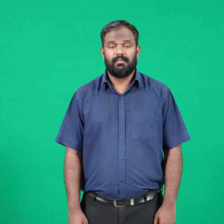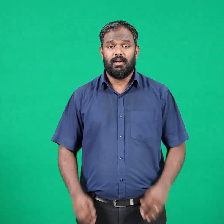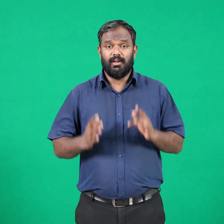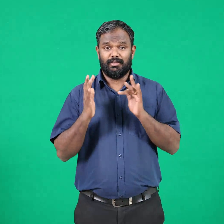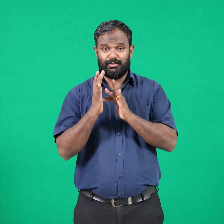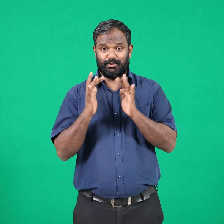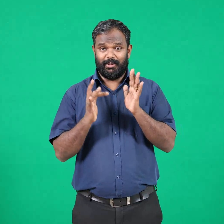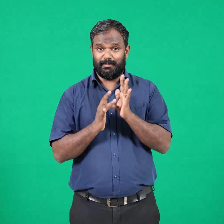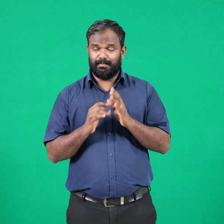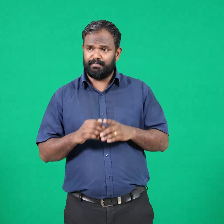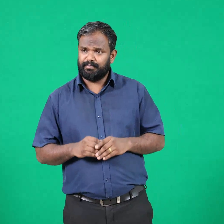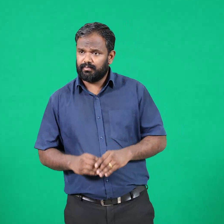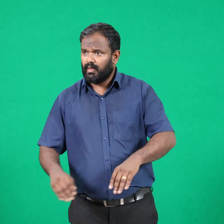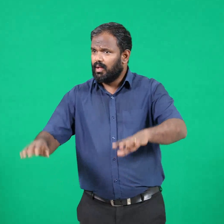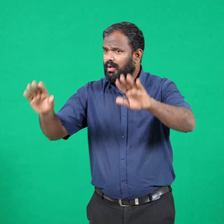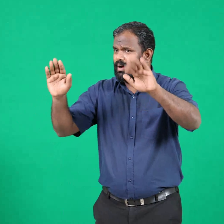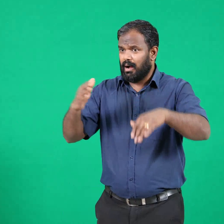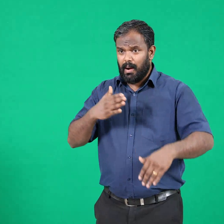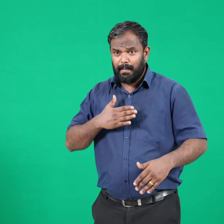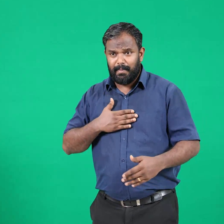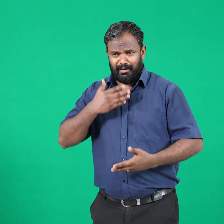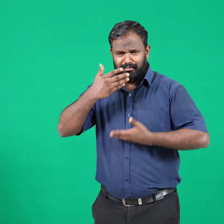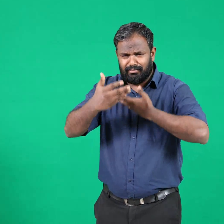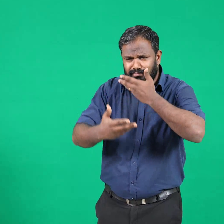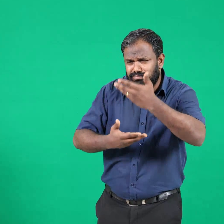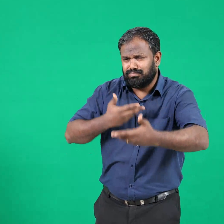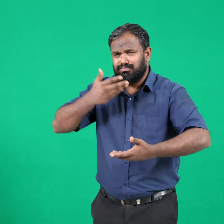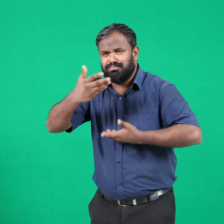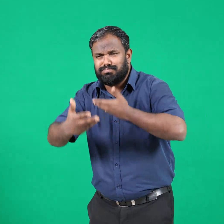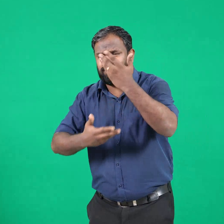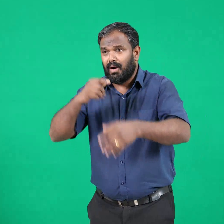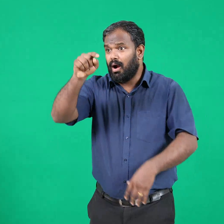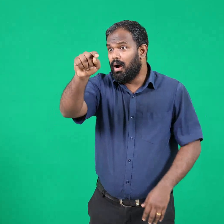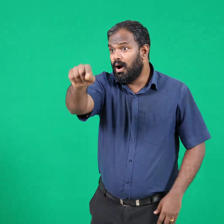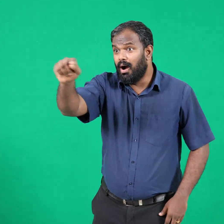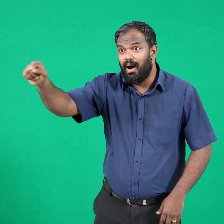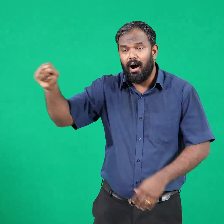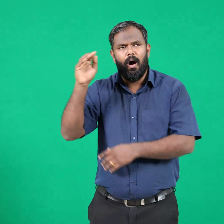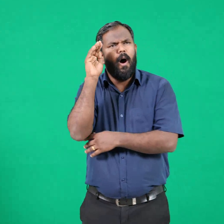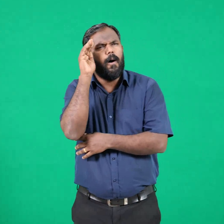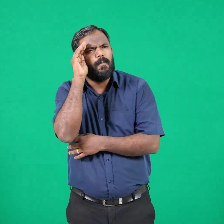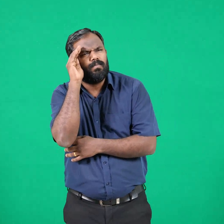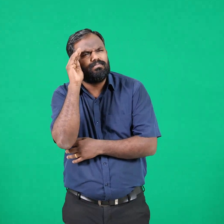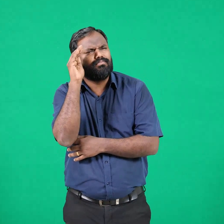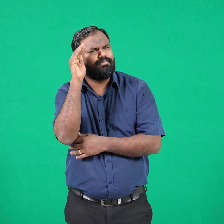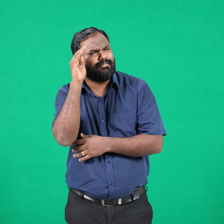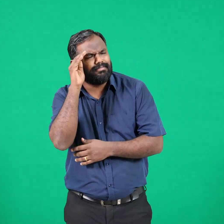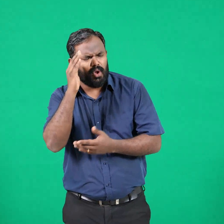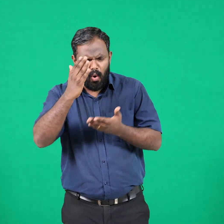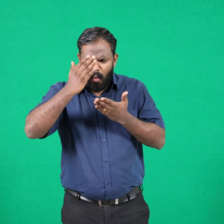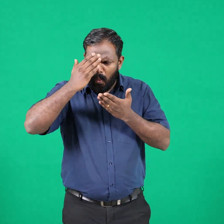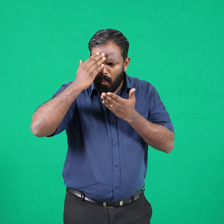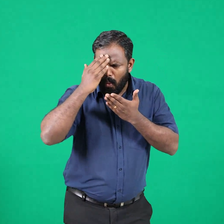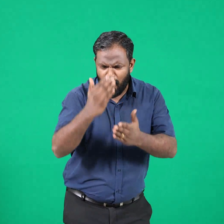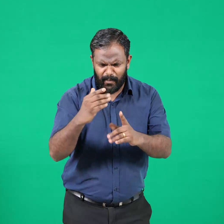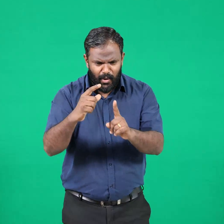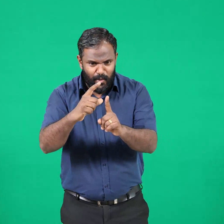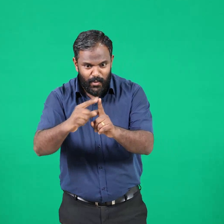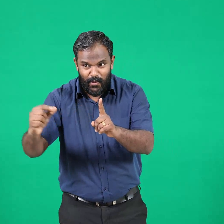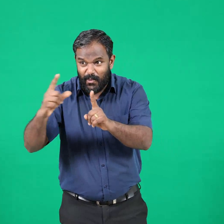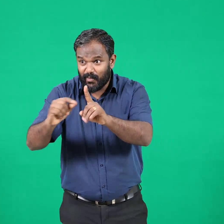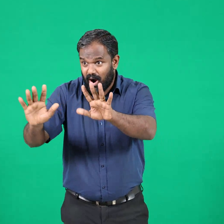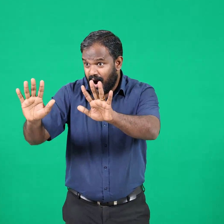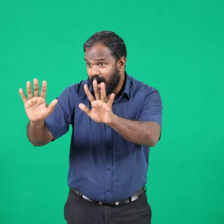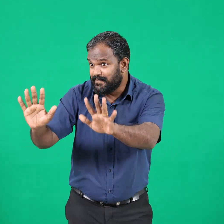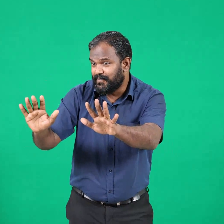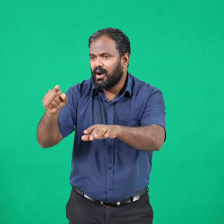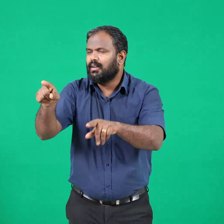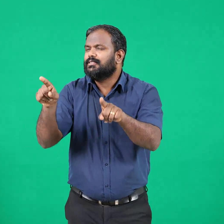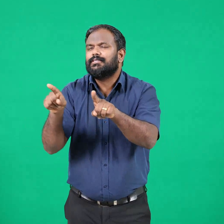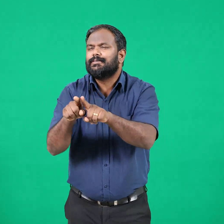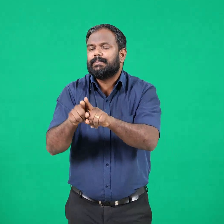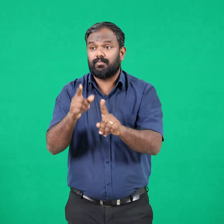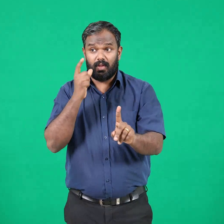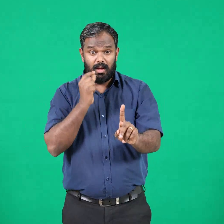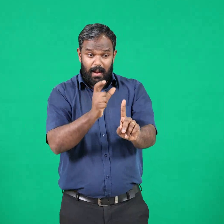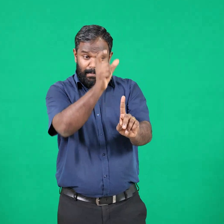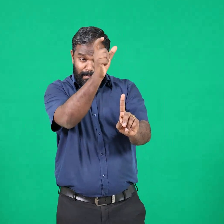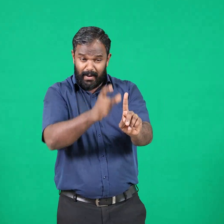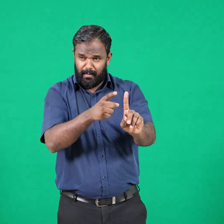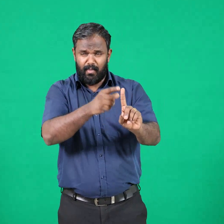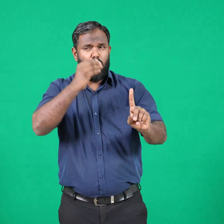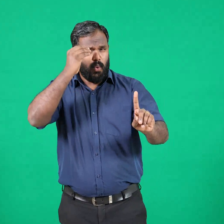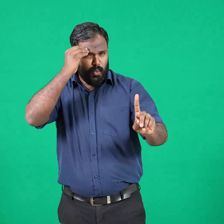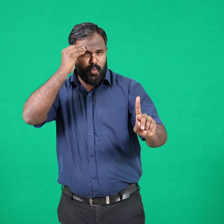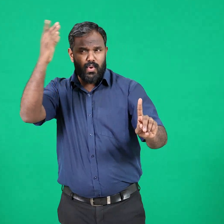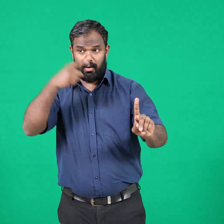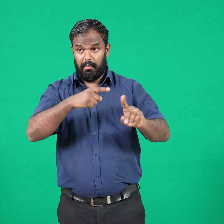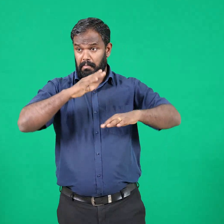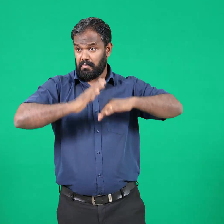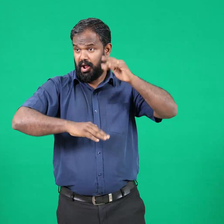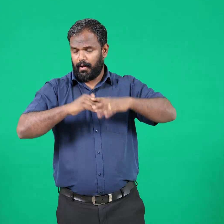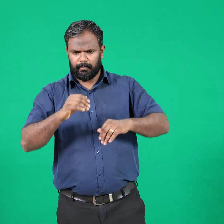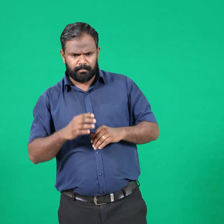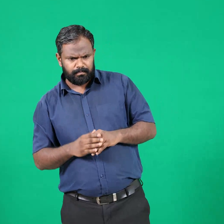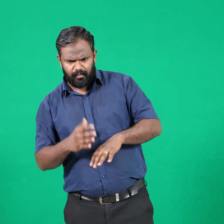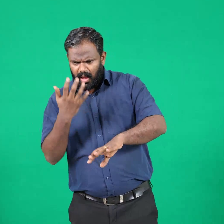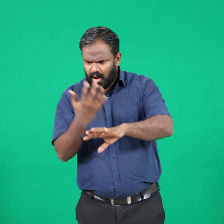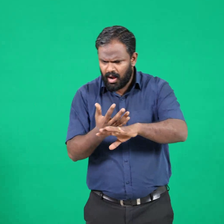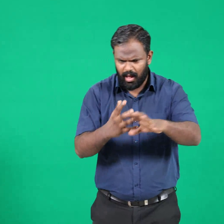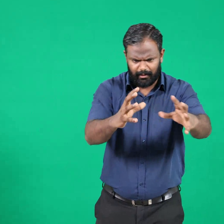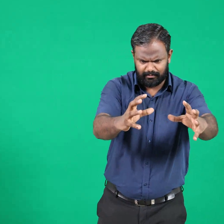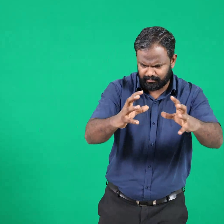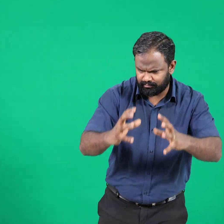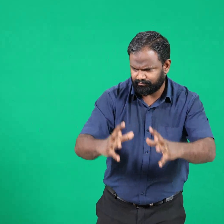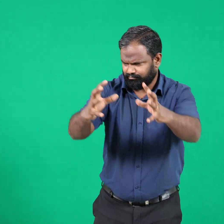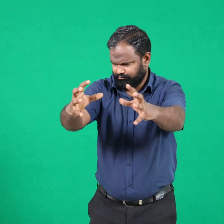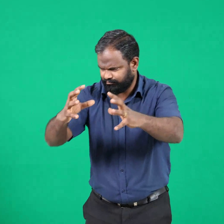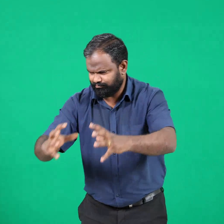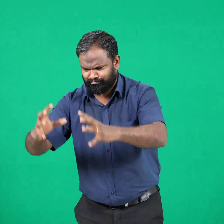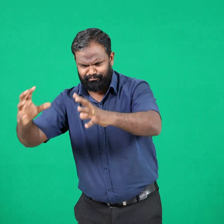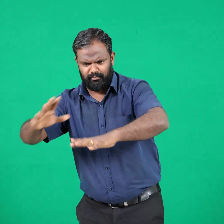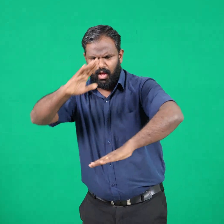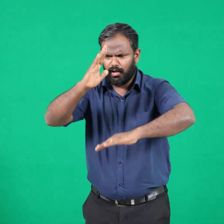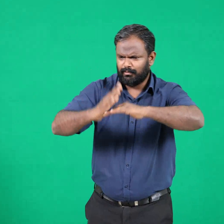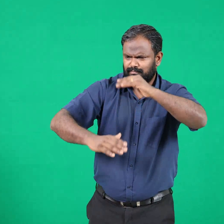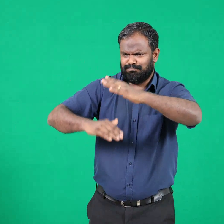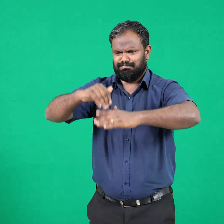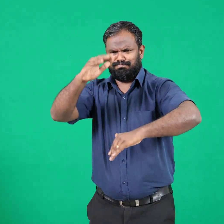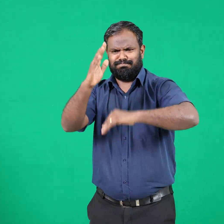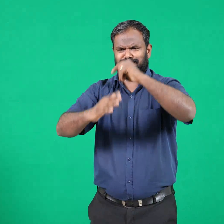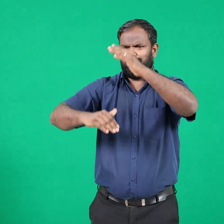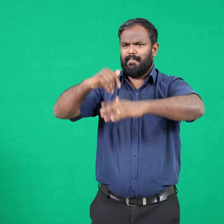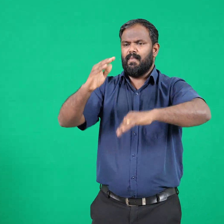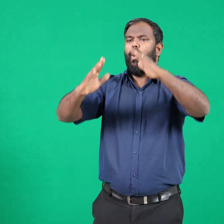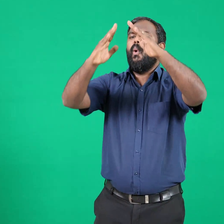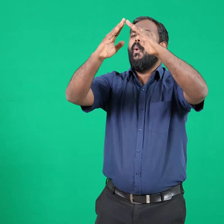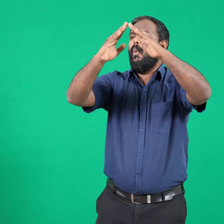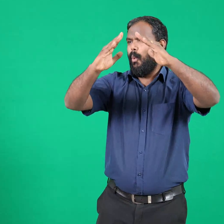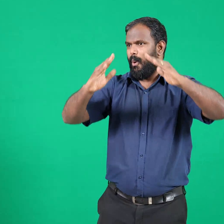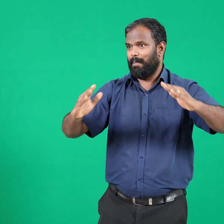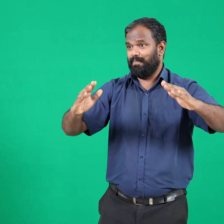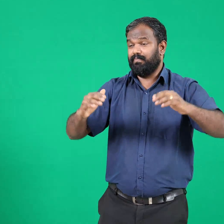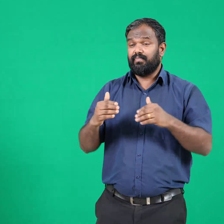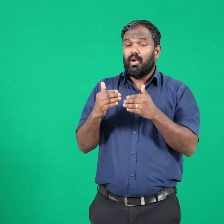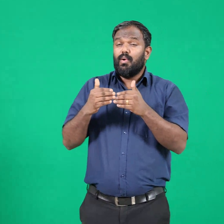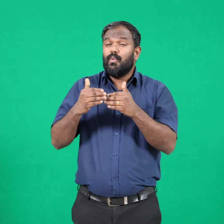Therefore everyone who hears these words of Mine and acts on them is like a wise man who built his house on the rock.